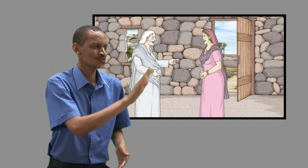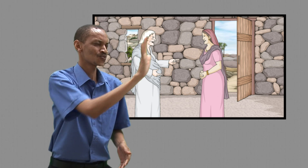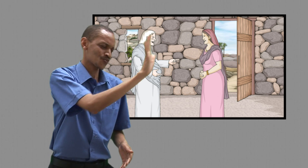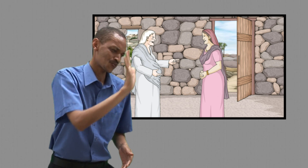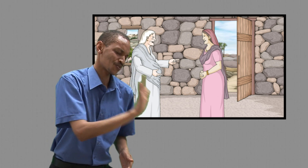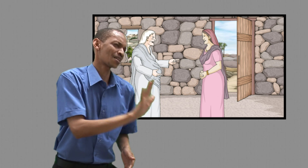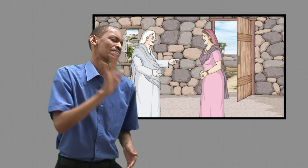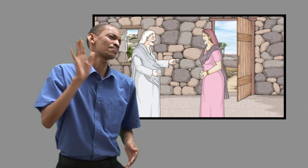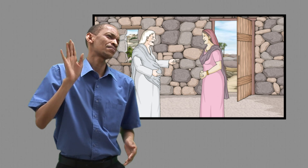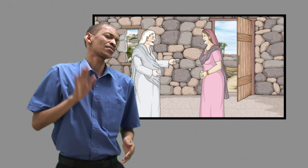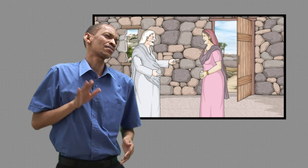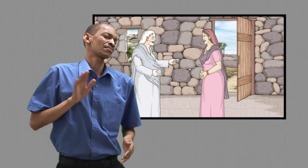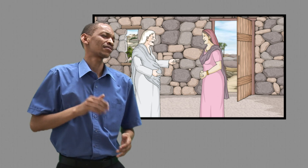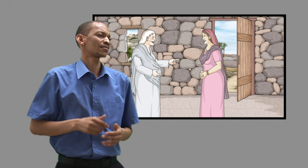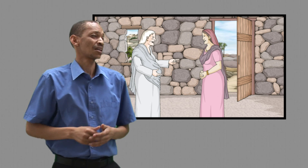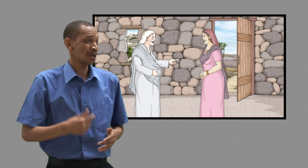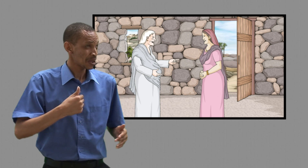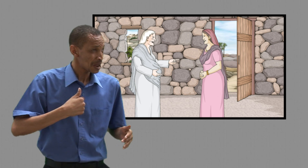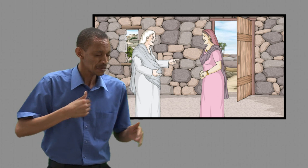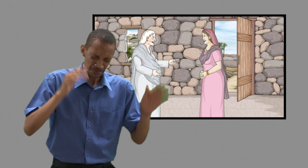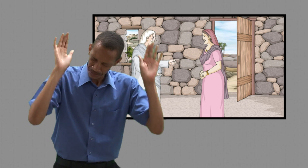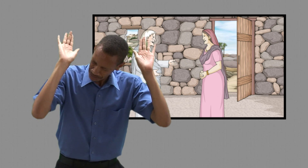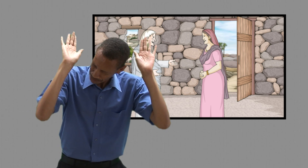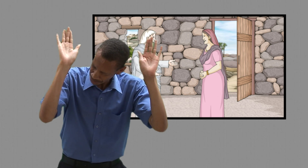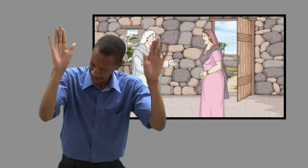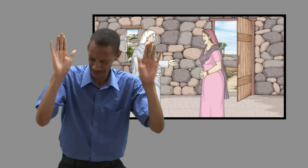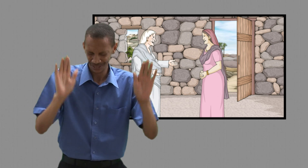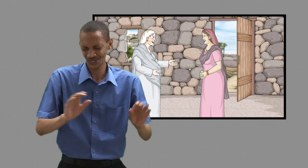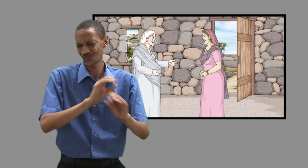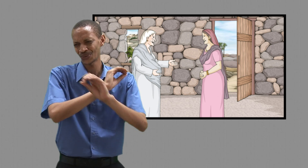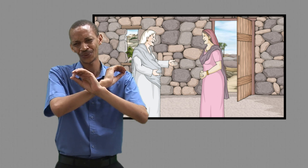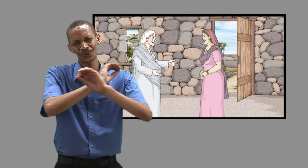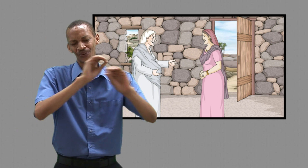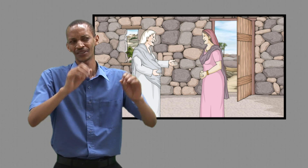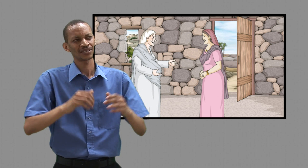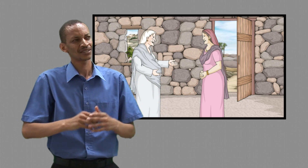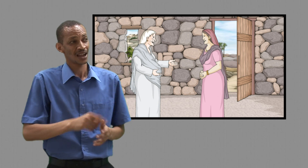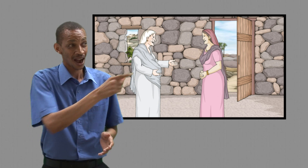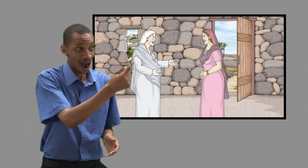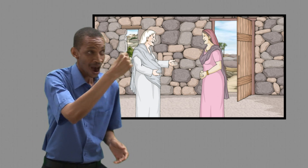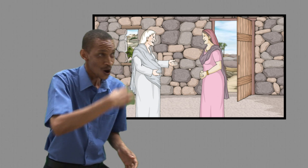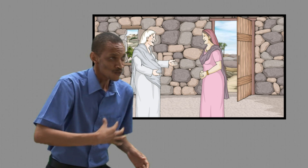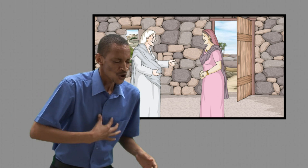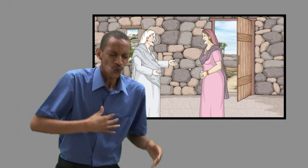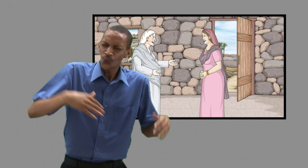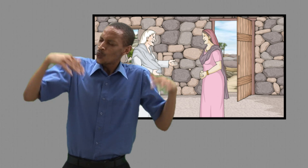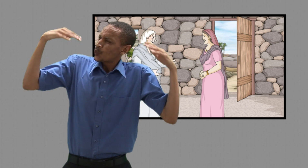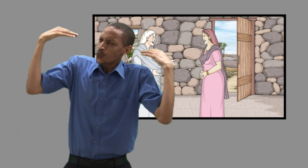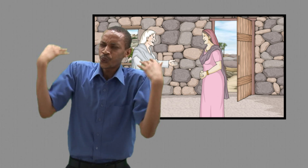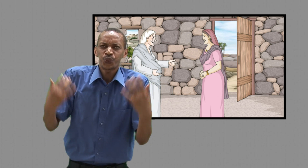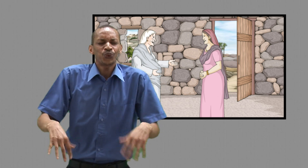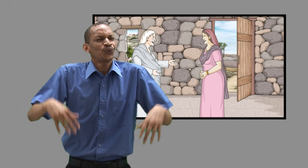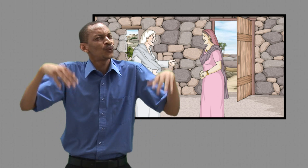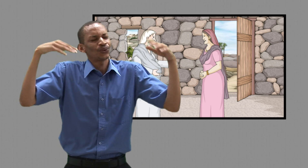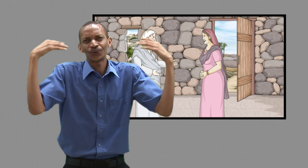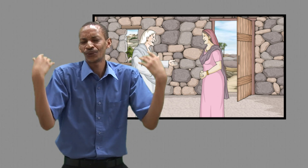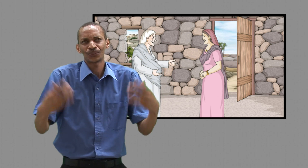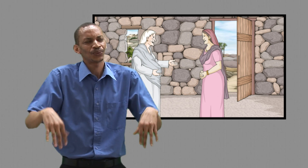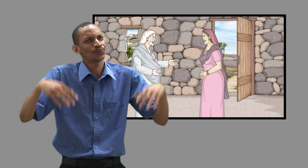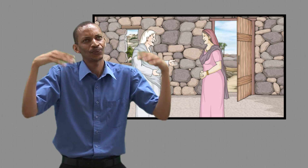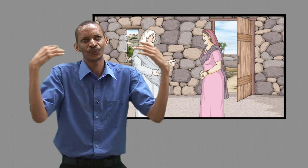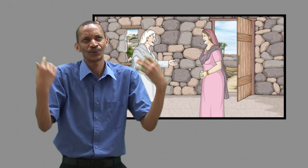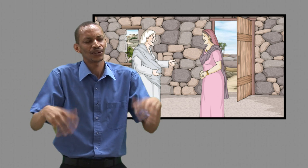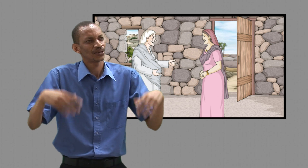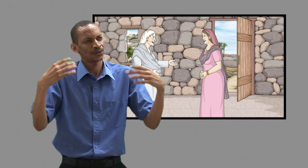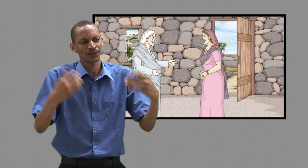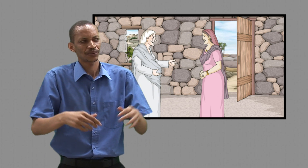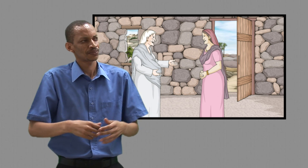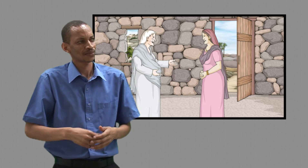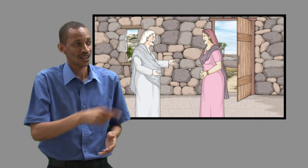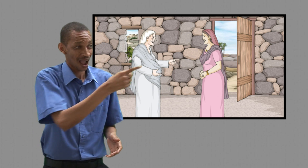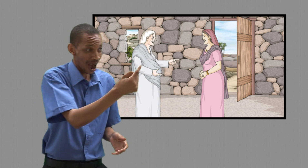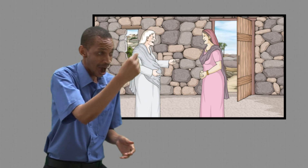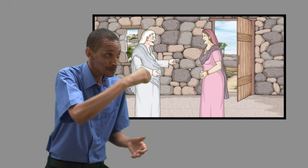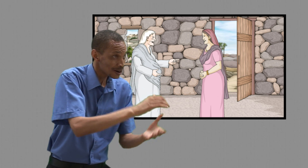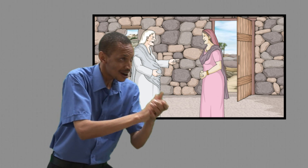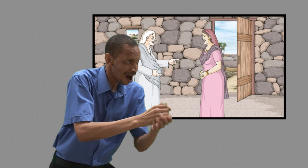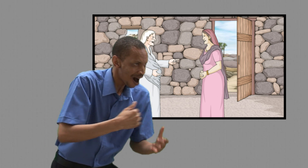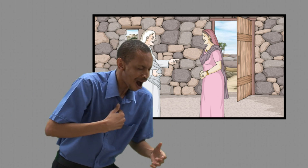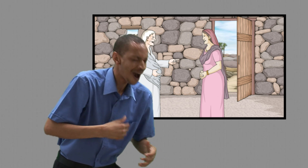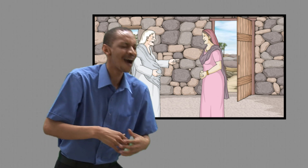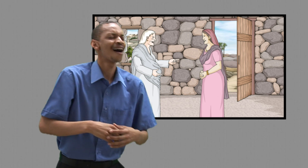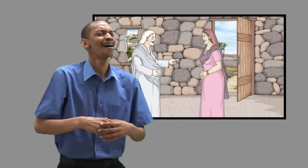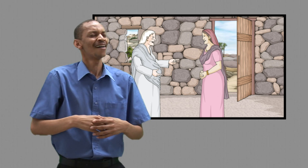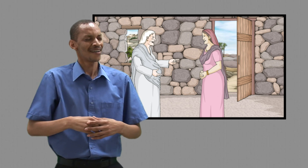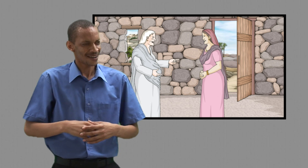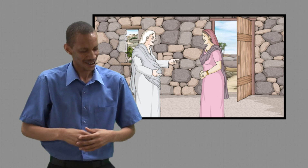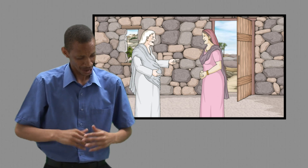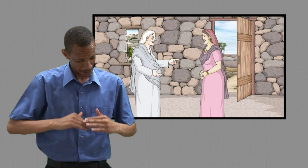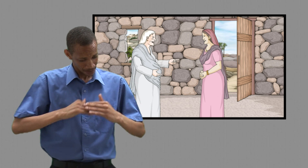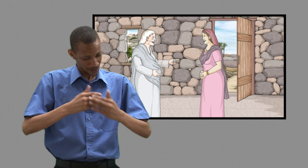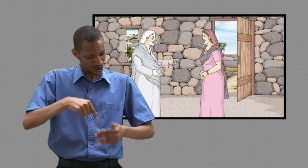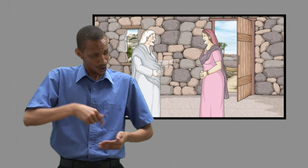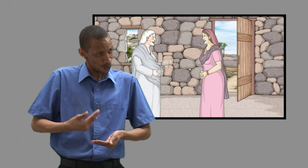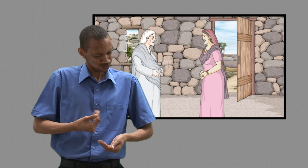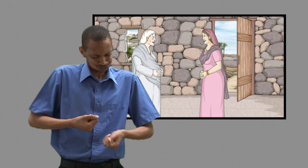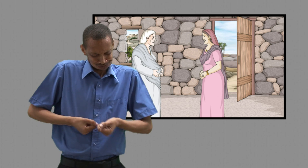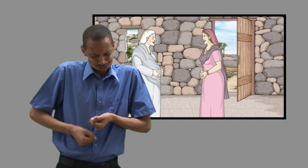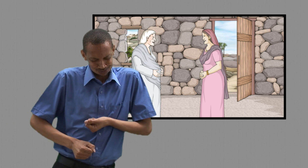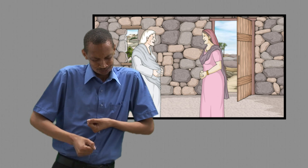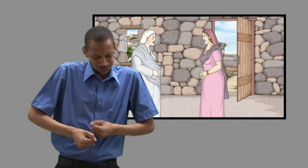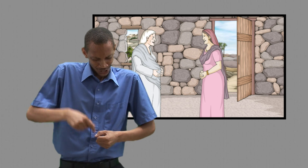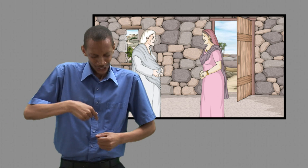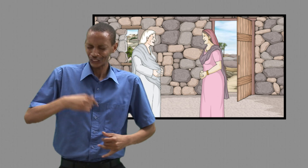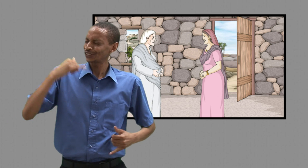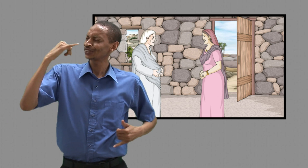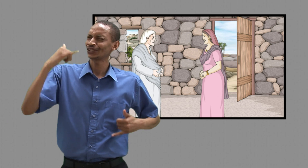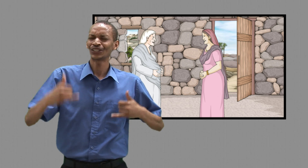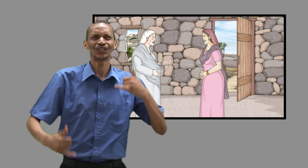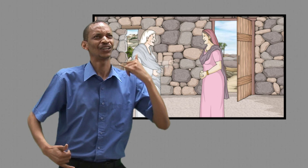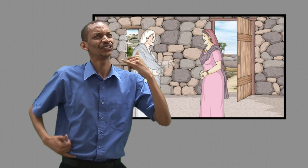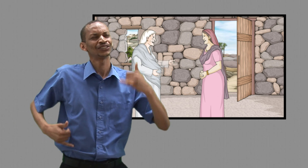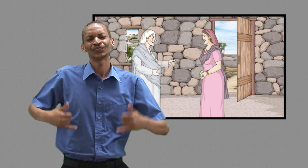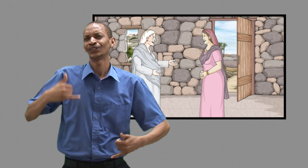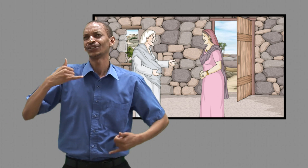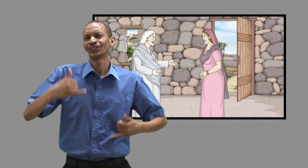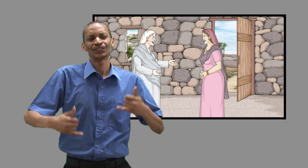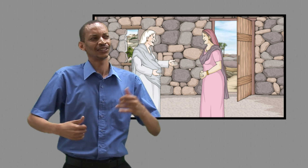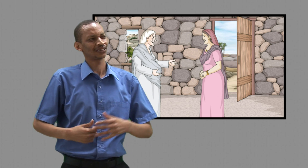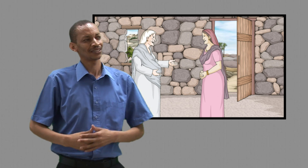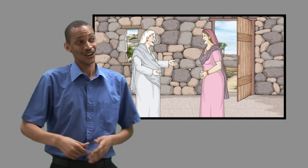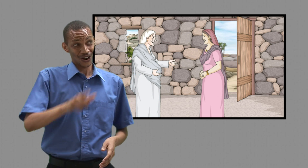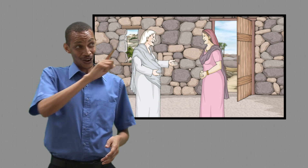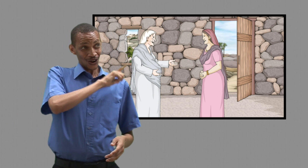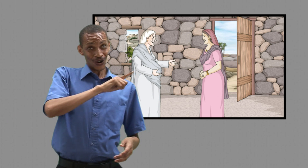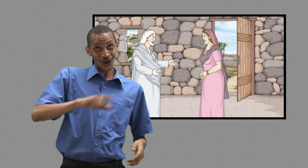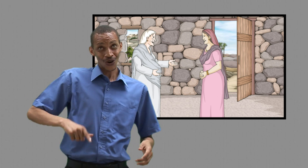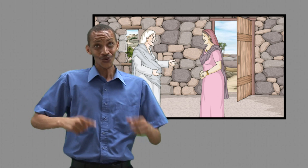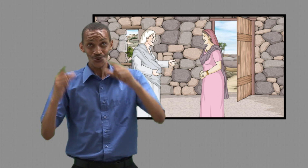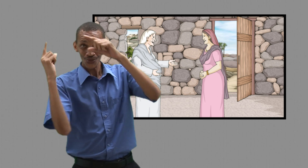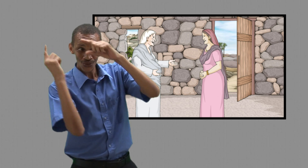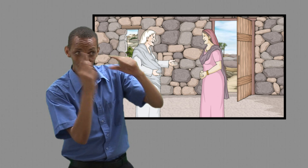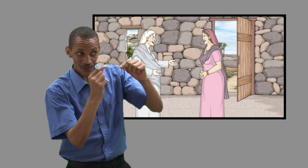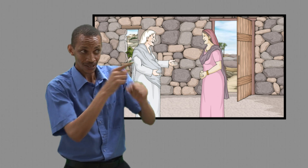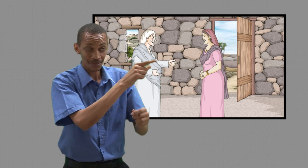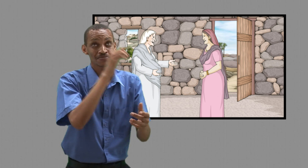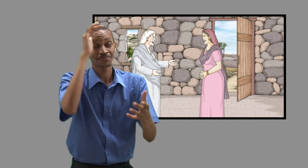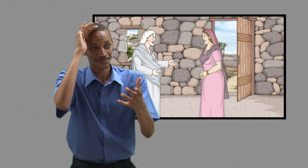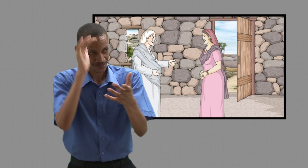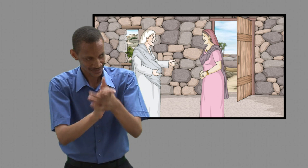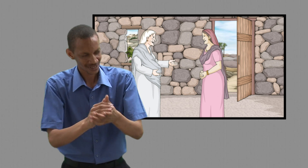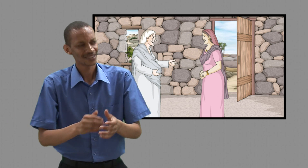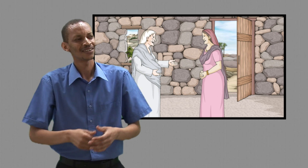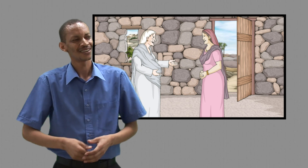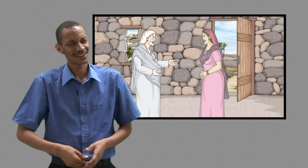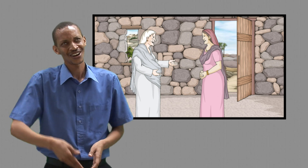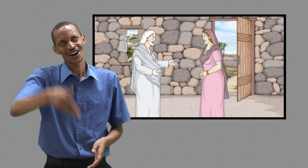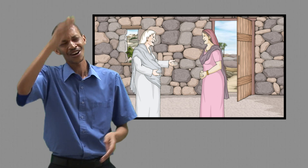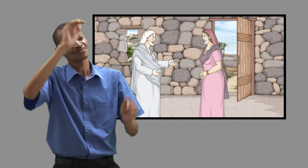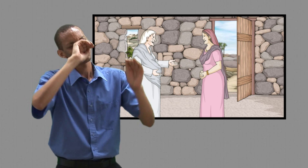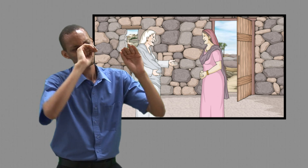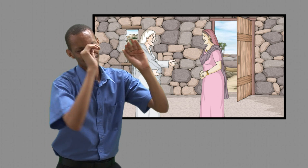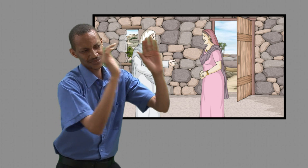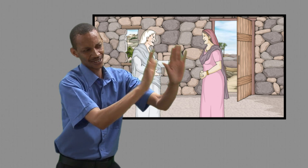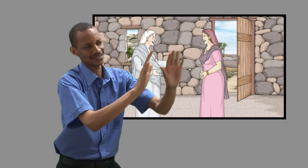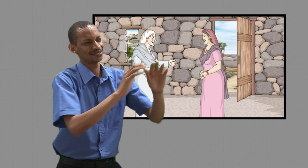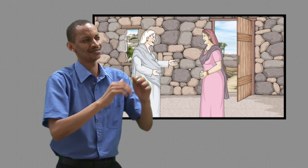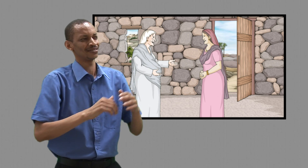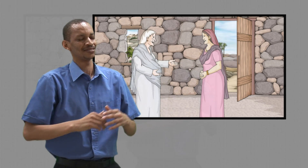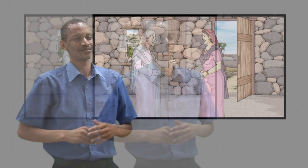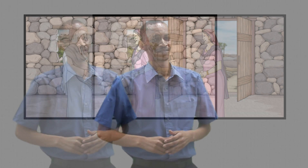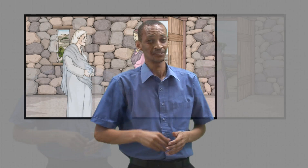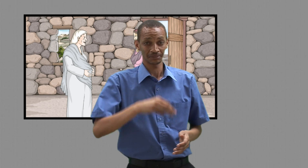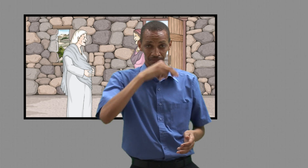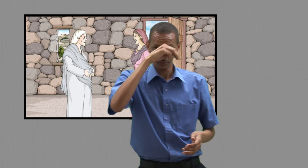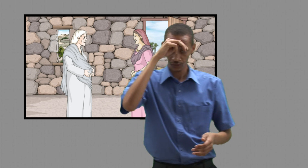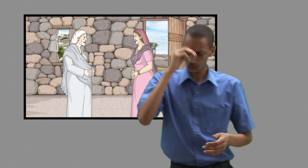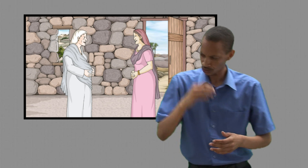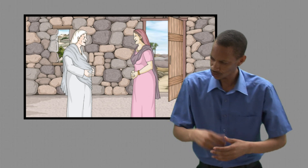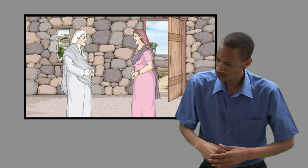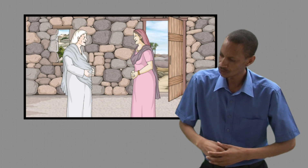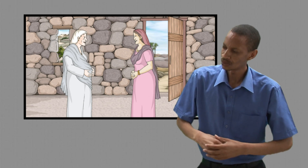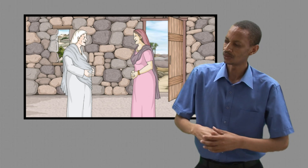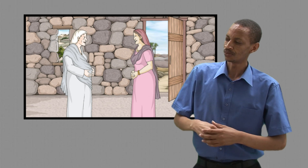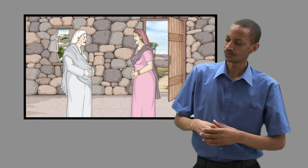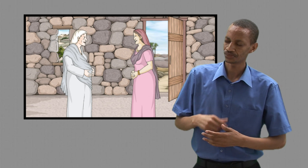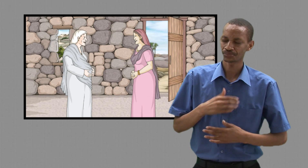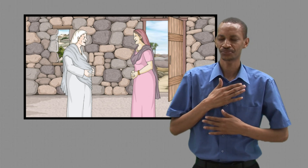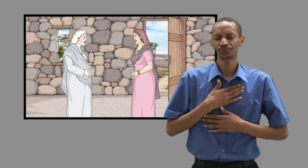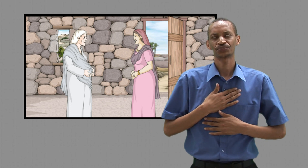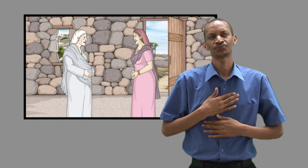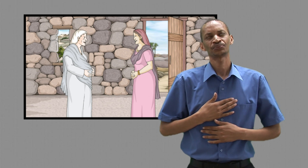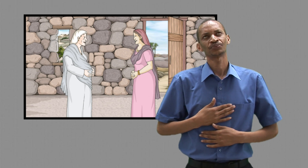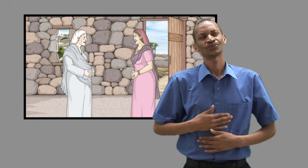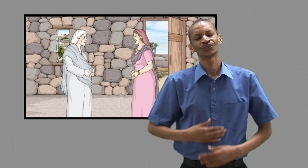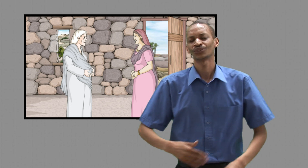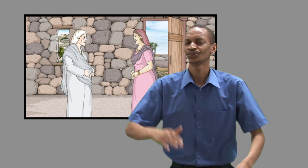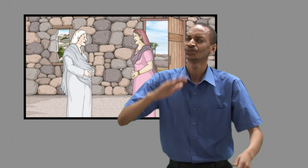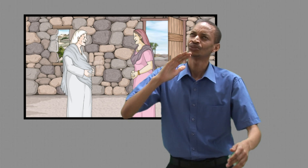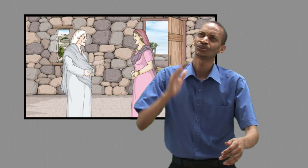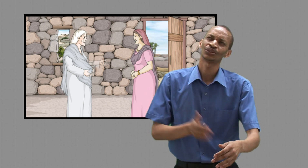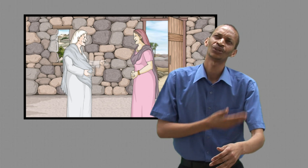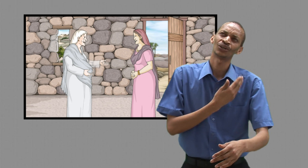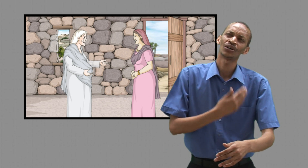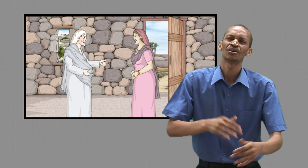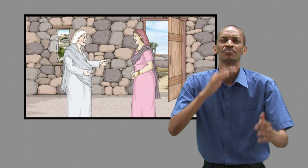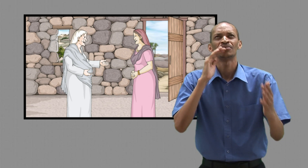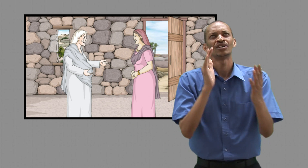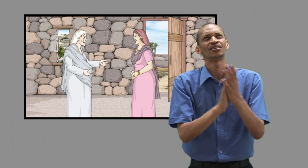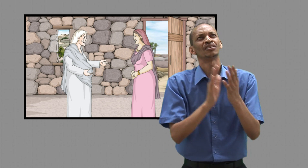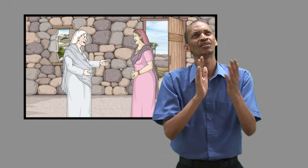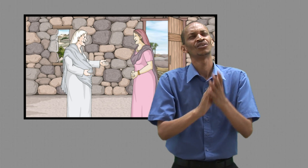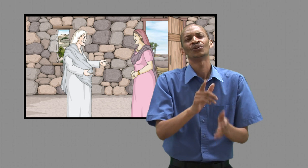From now on all generations will call me blessed. For the Mighty One has done great things for me. Holy is His name. His mercy extends to those who fear Him, from generation to generation. He has performed mighty deeds with His arm; He has scattered those who are proud in the thoughts of their hearts.